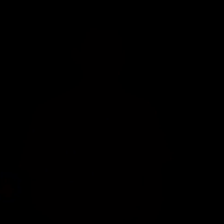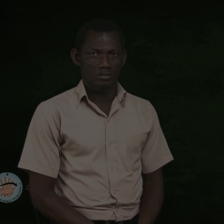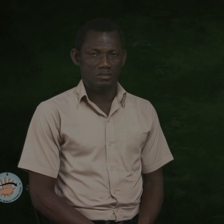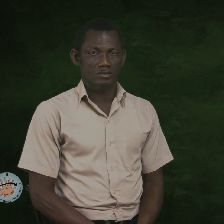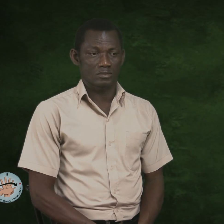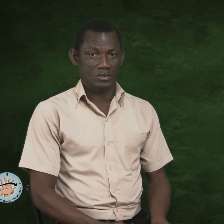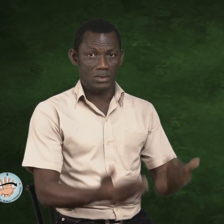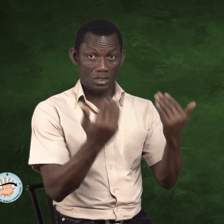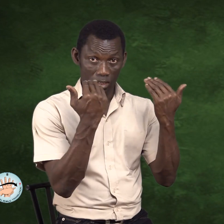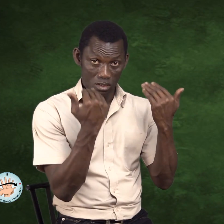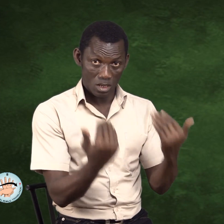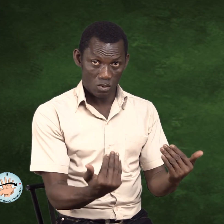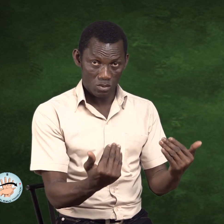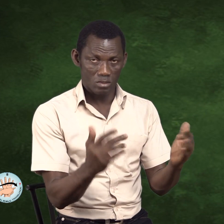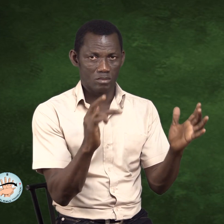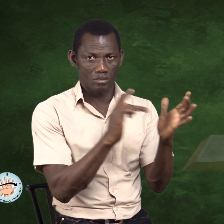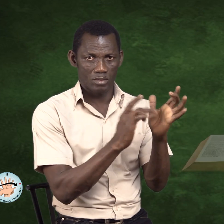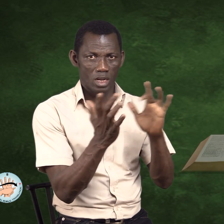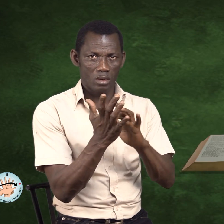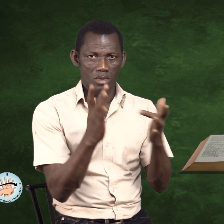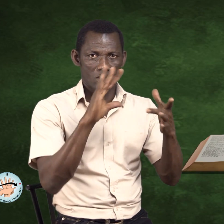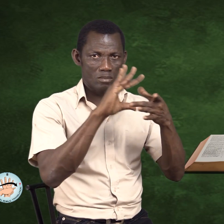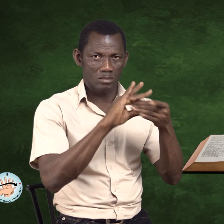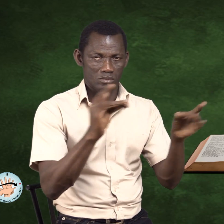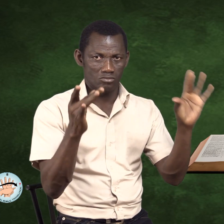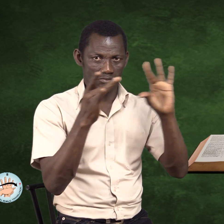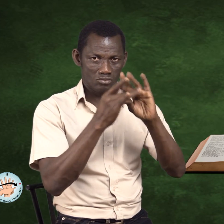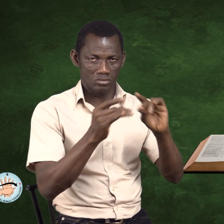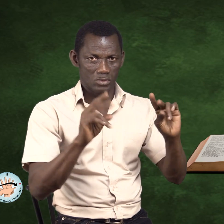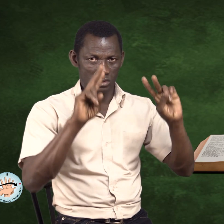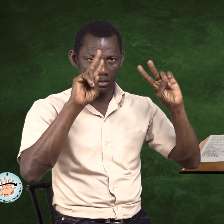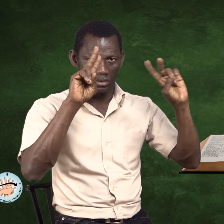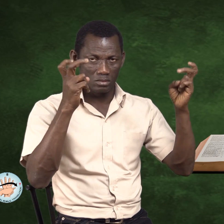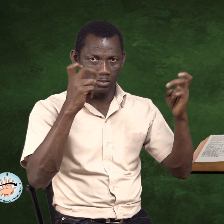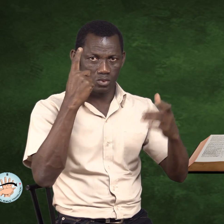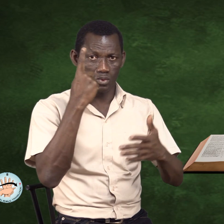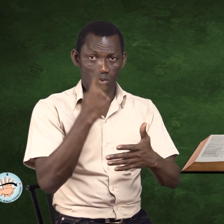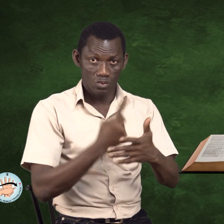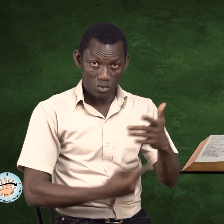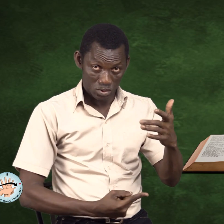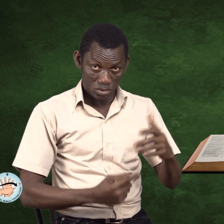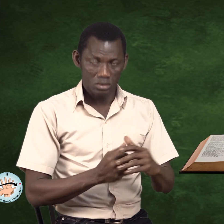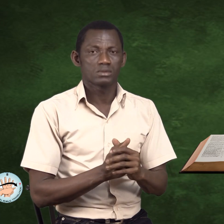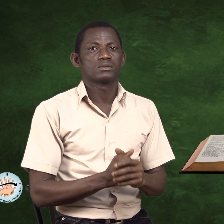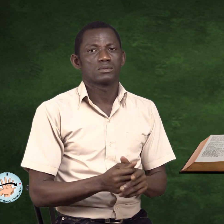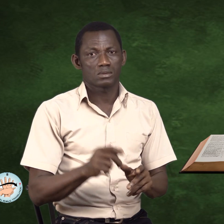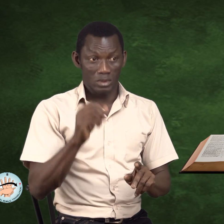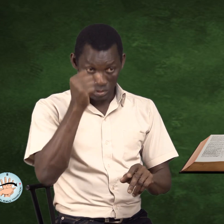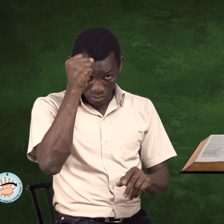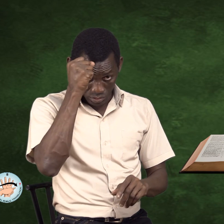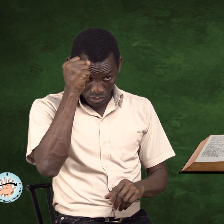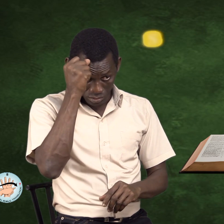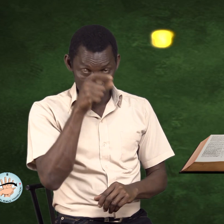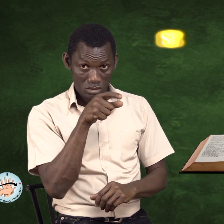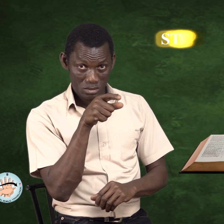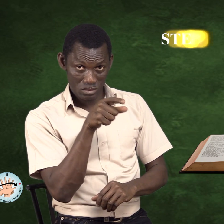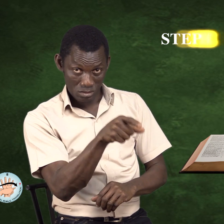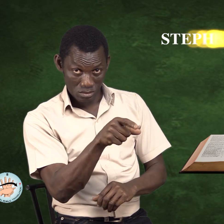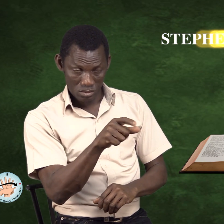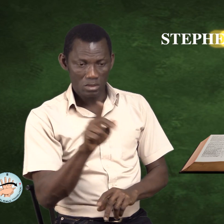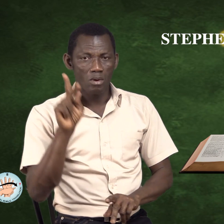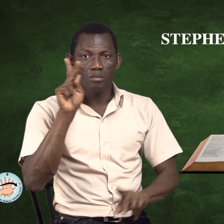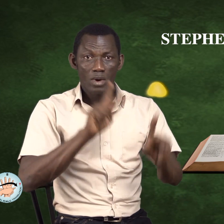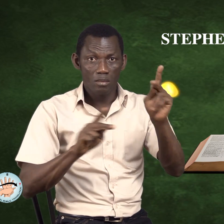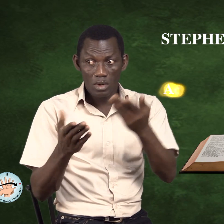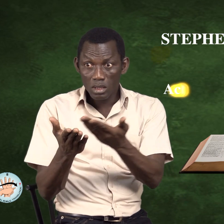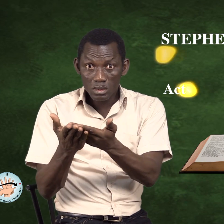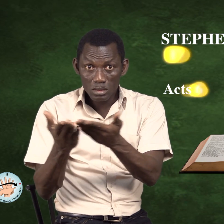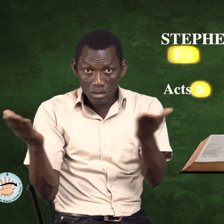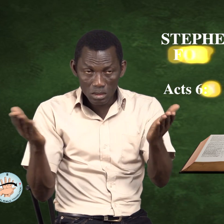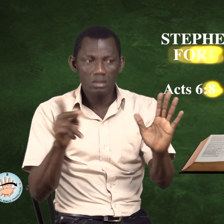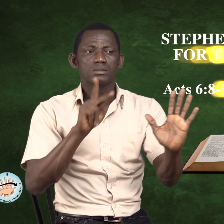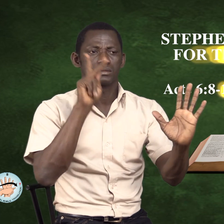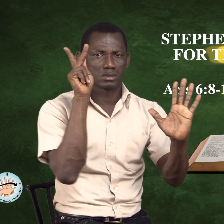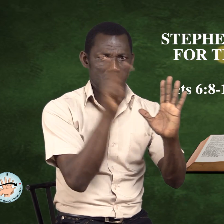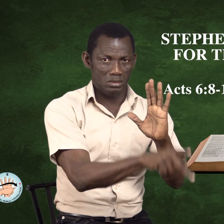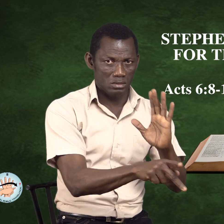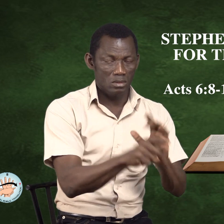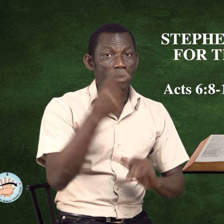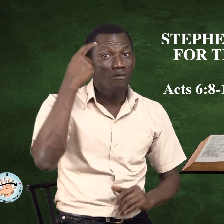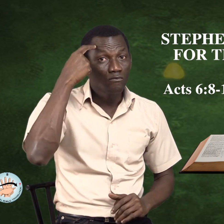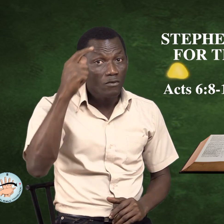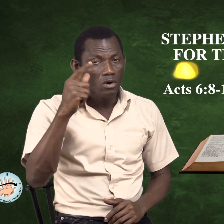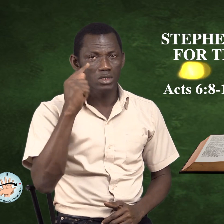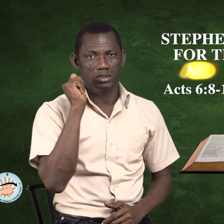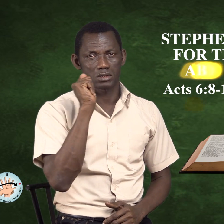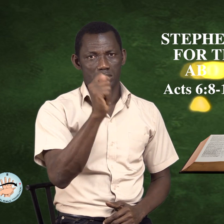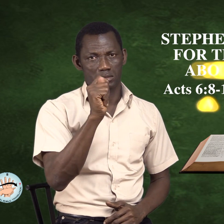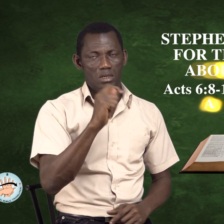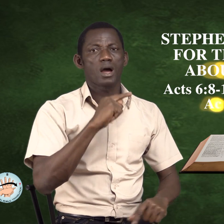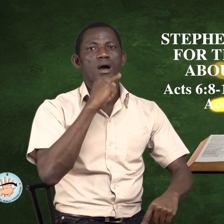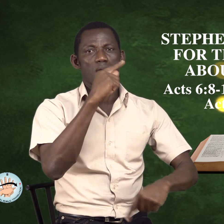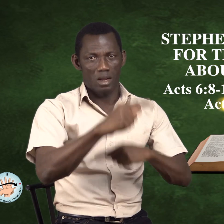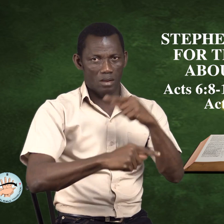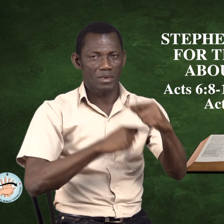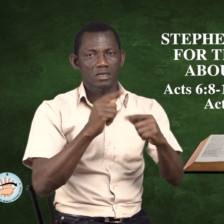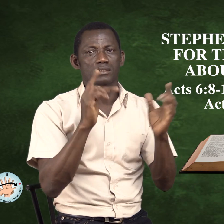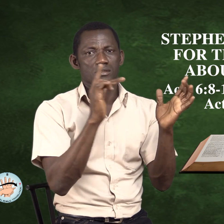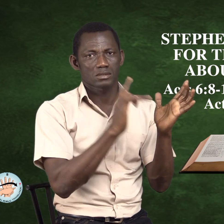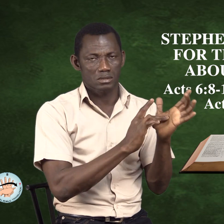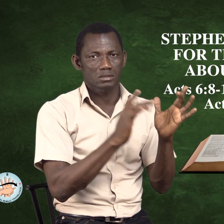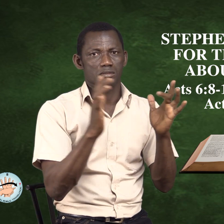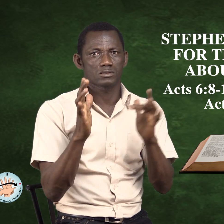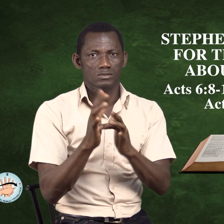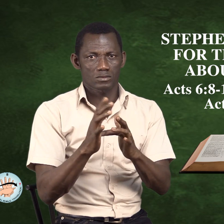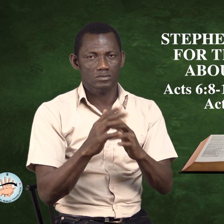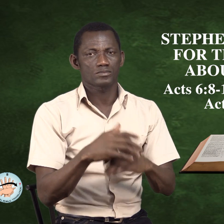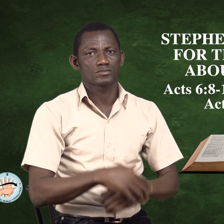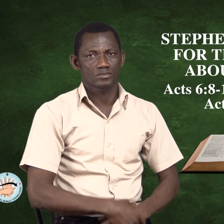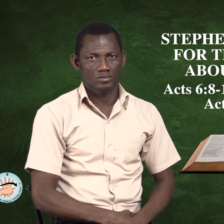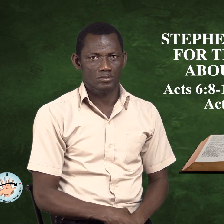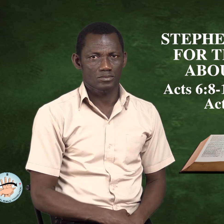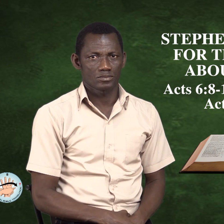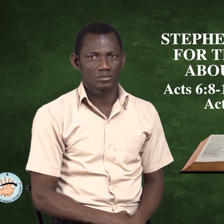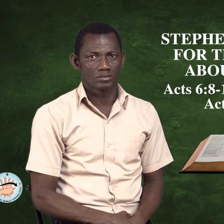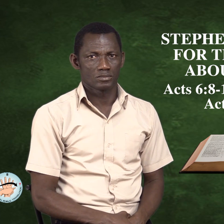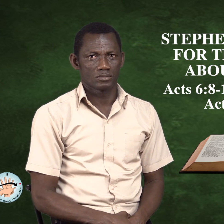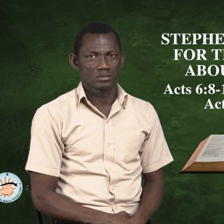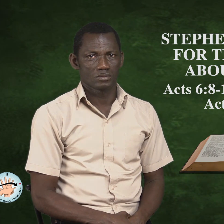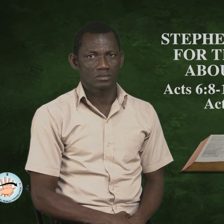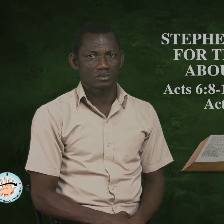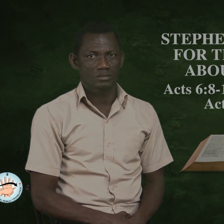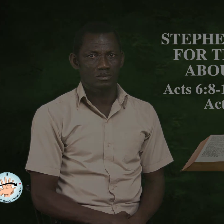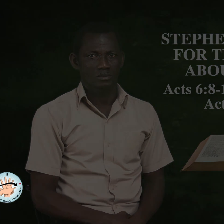Stephen is killed for preaching the gospel